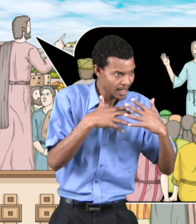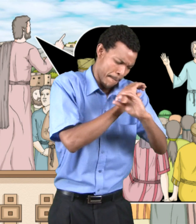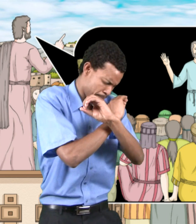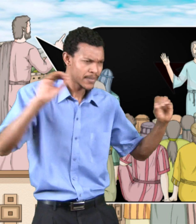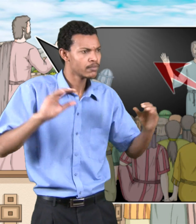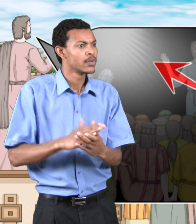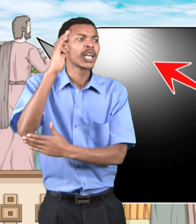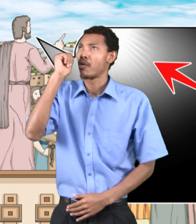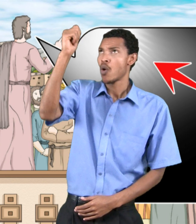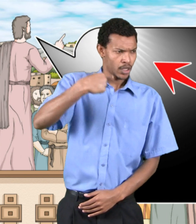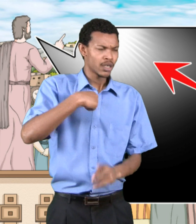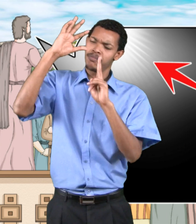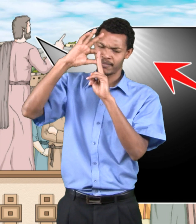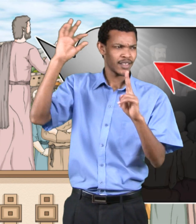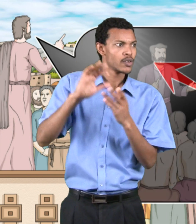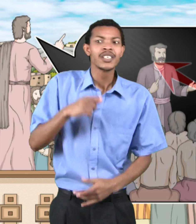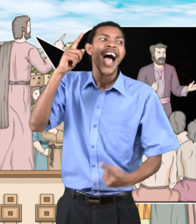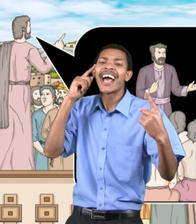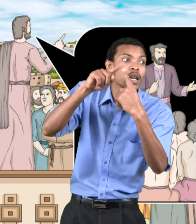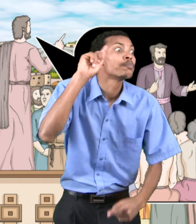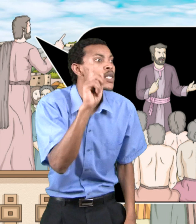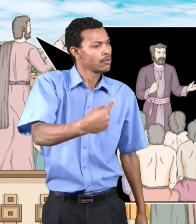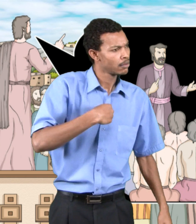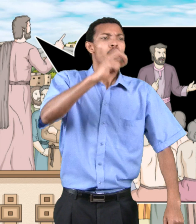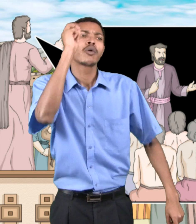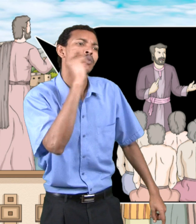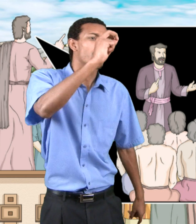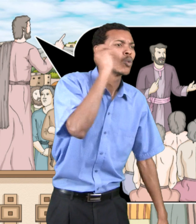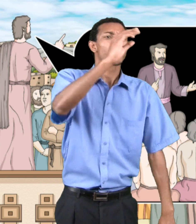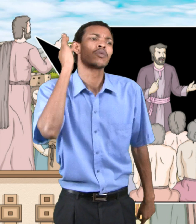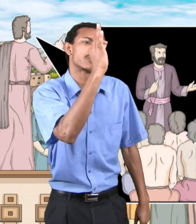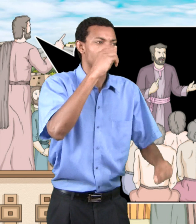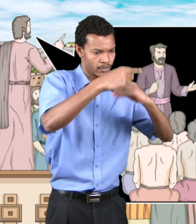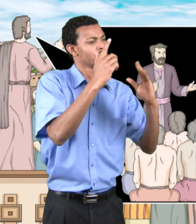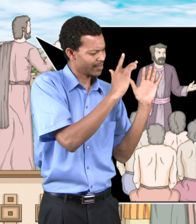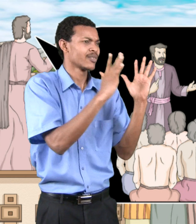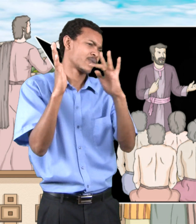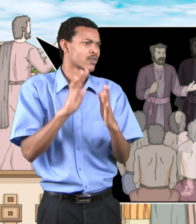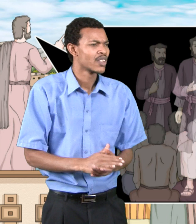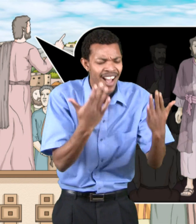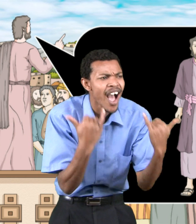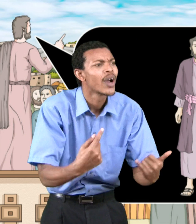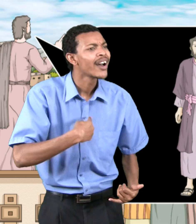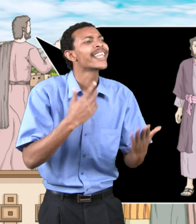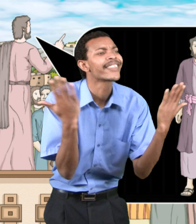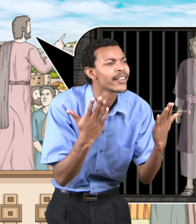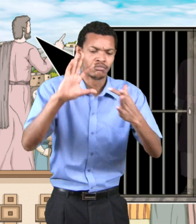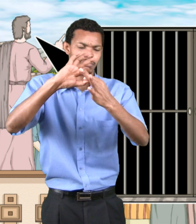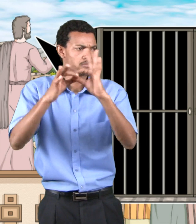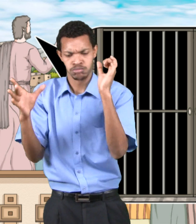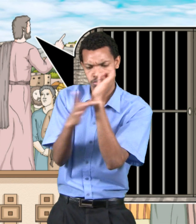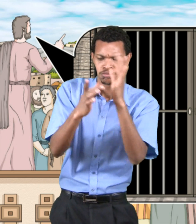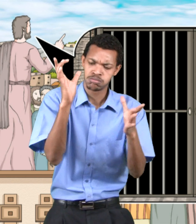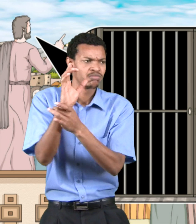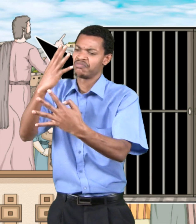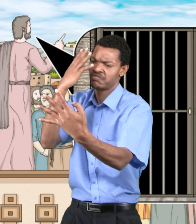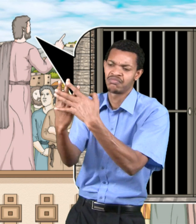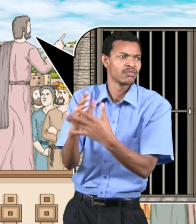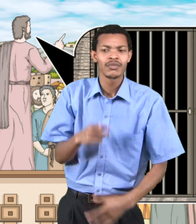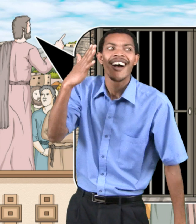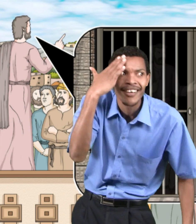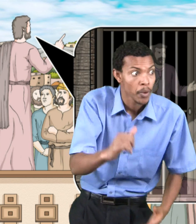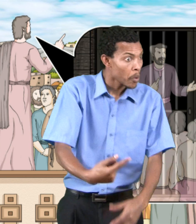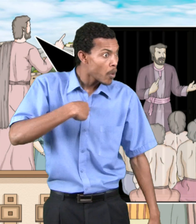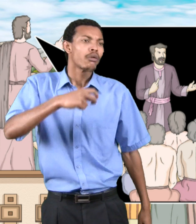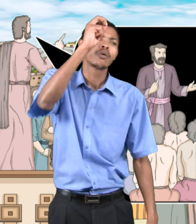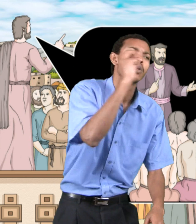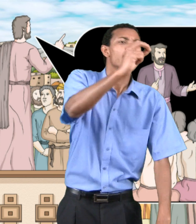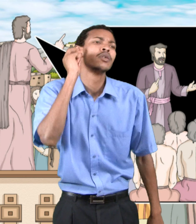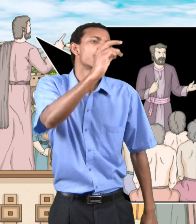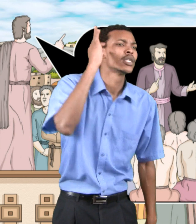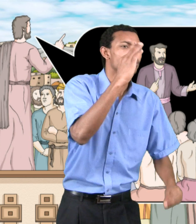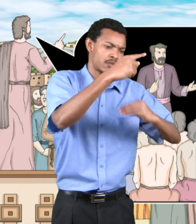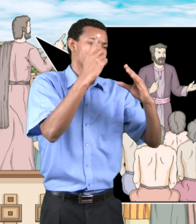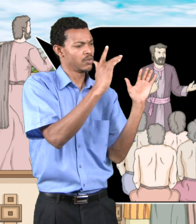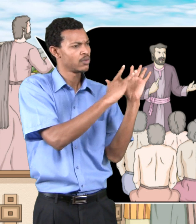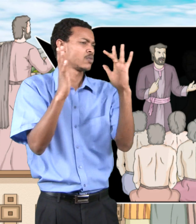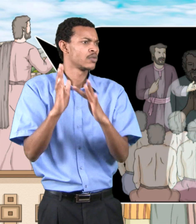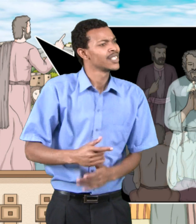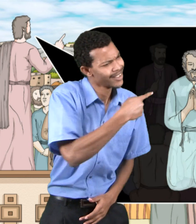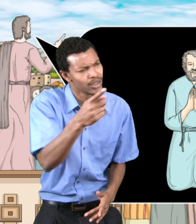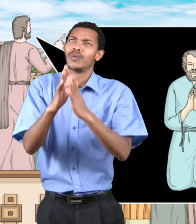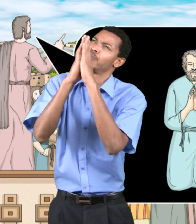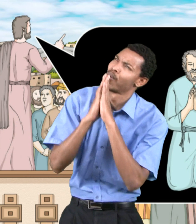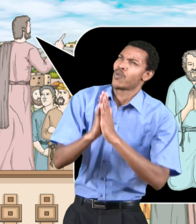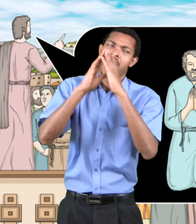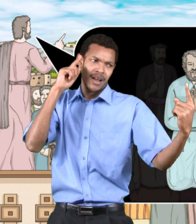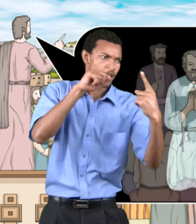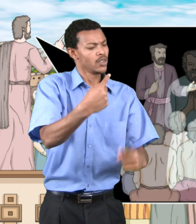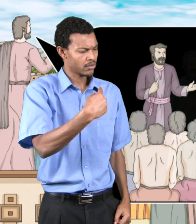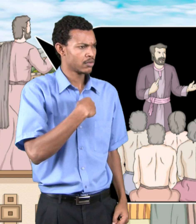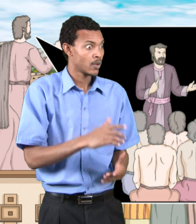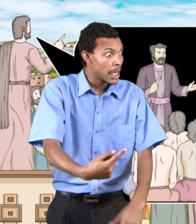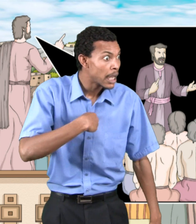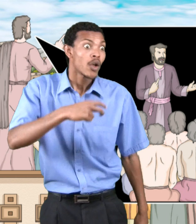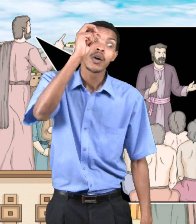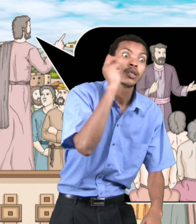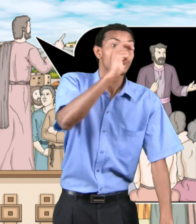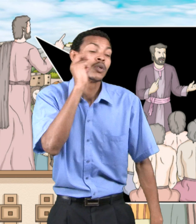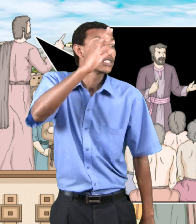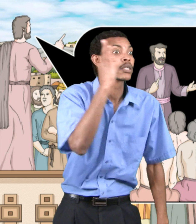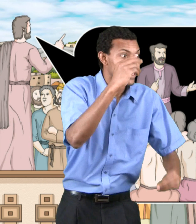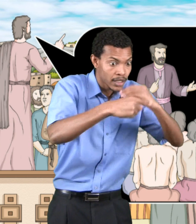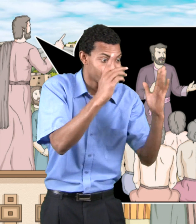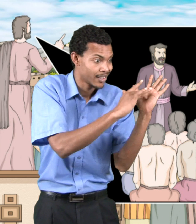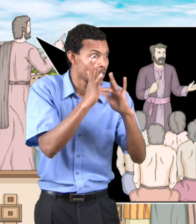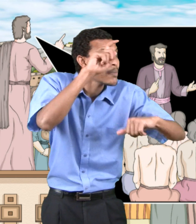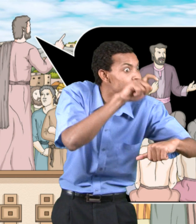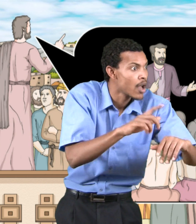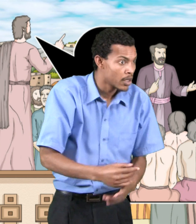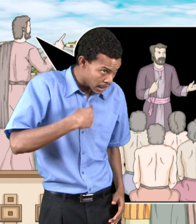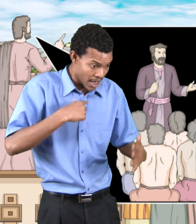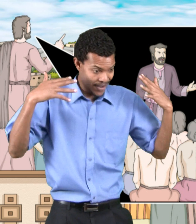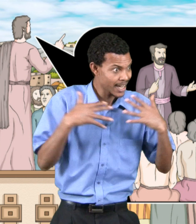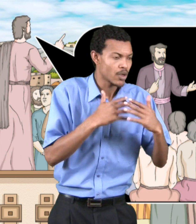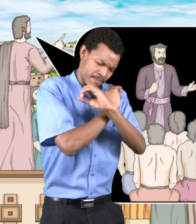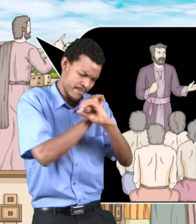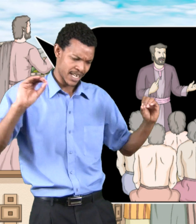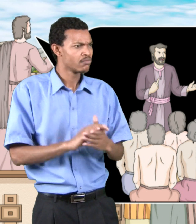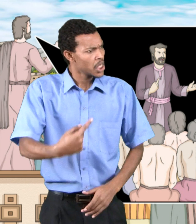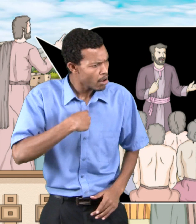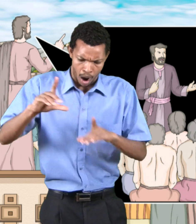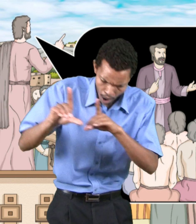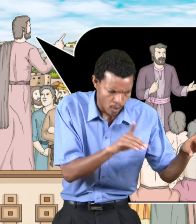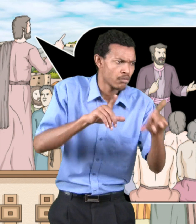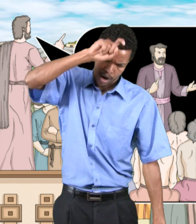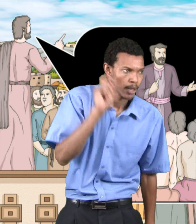Pray also for me, that whenever I open my mouth, words may be given me so that I will boldly make known the mystery of the gospel, for which I am an ambassador in chains.